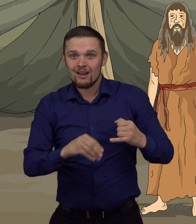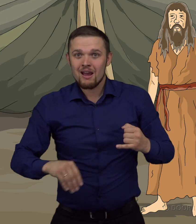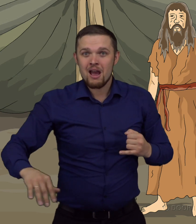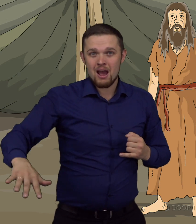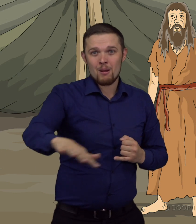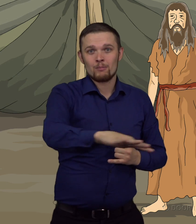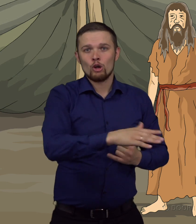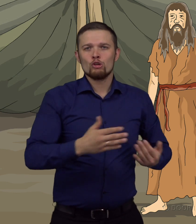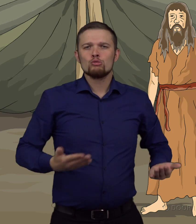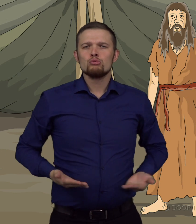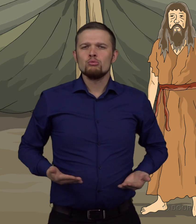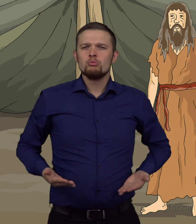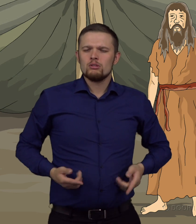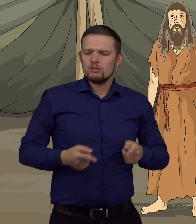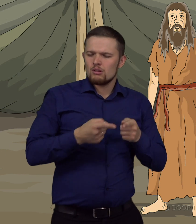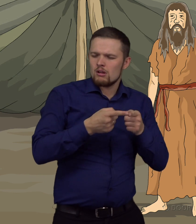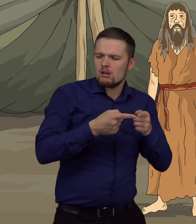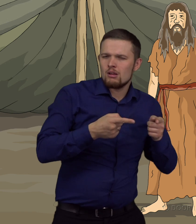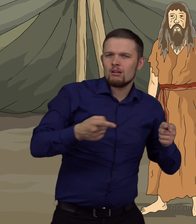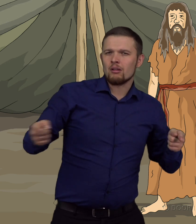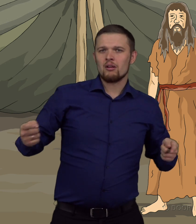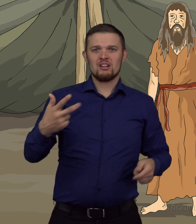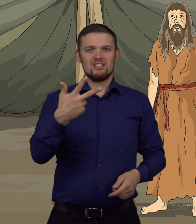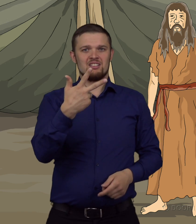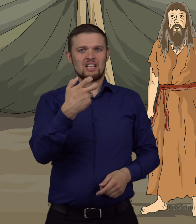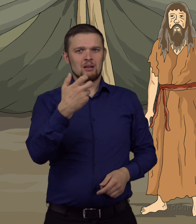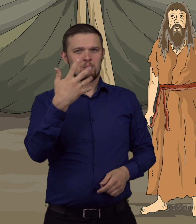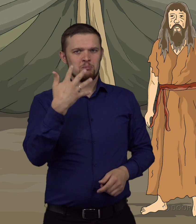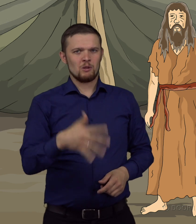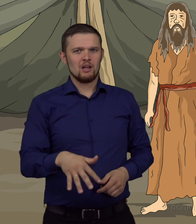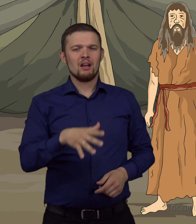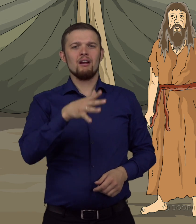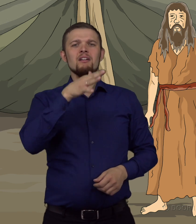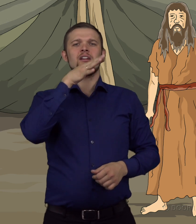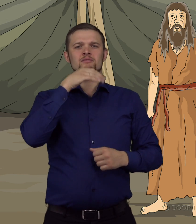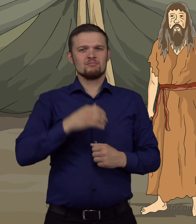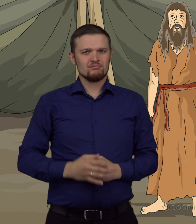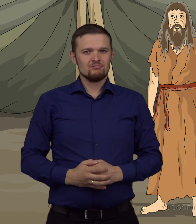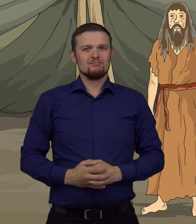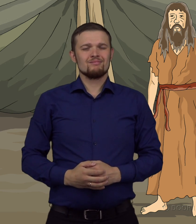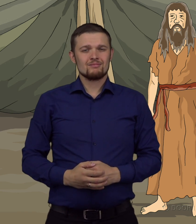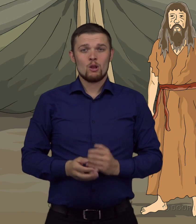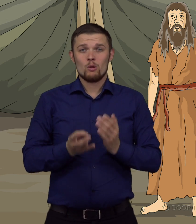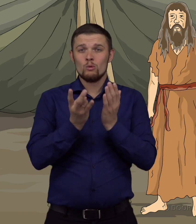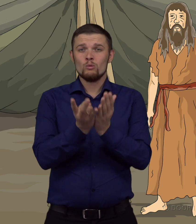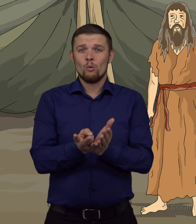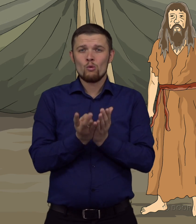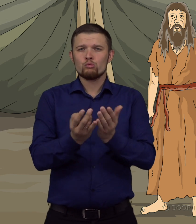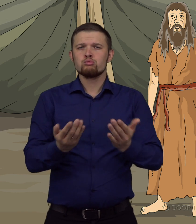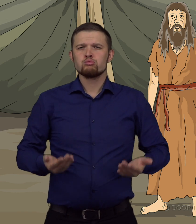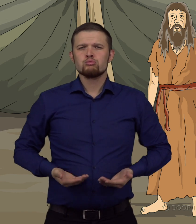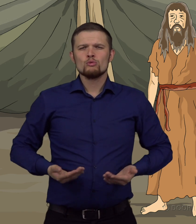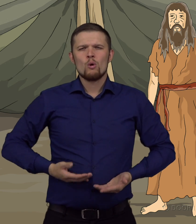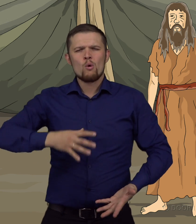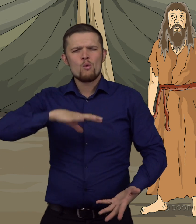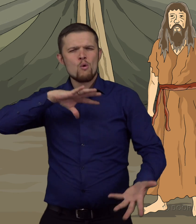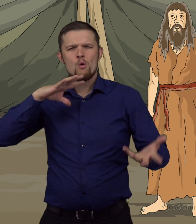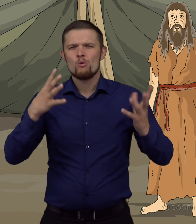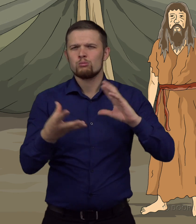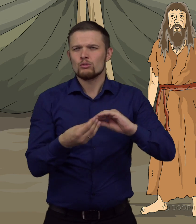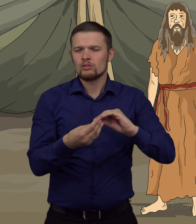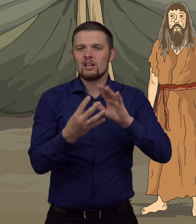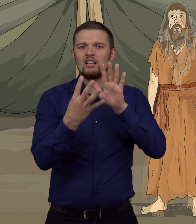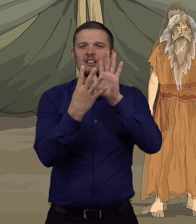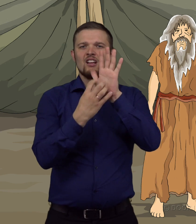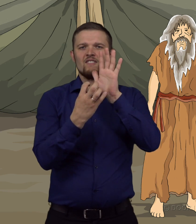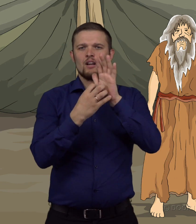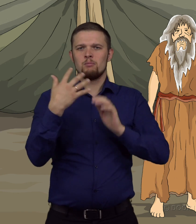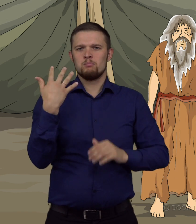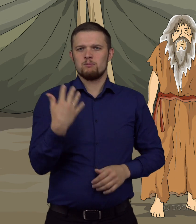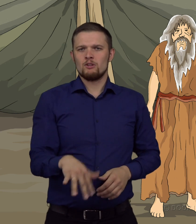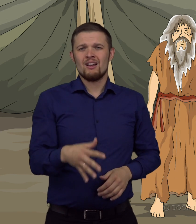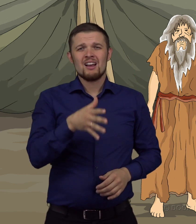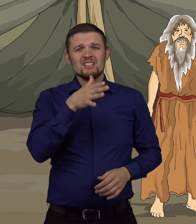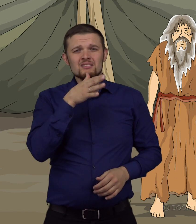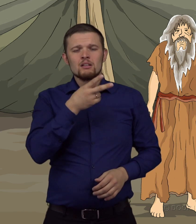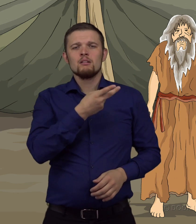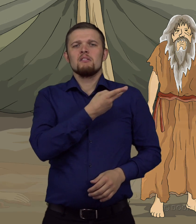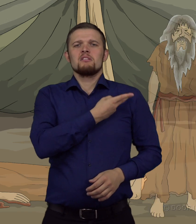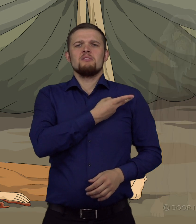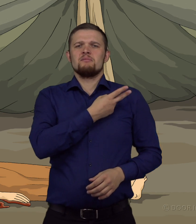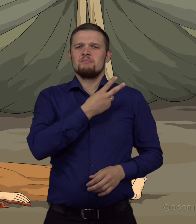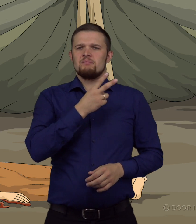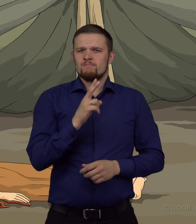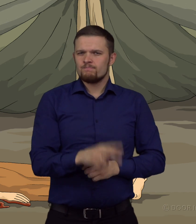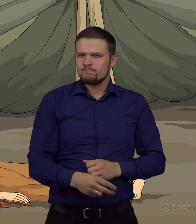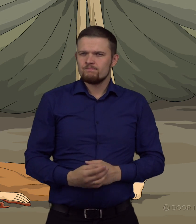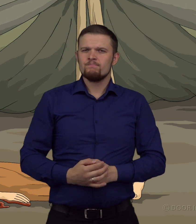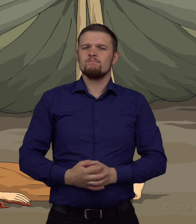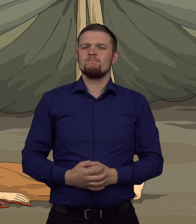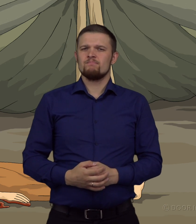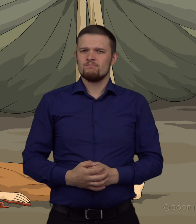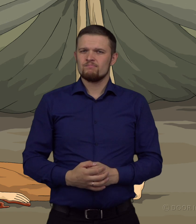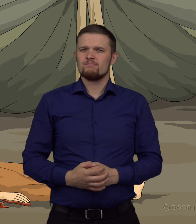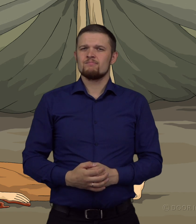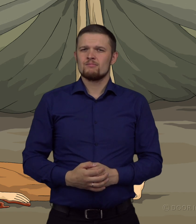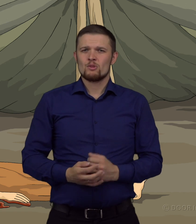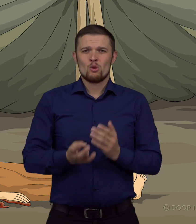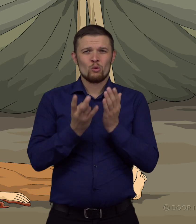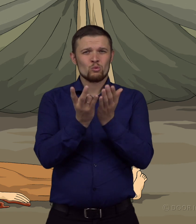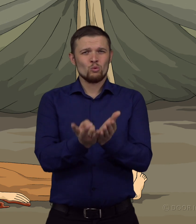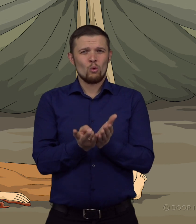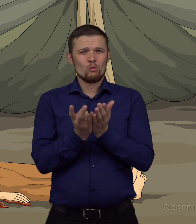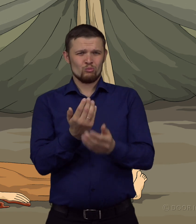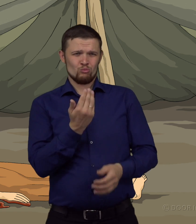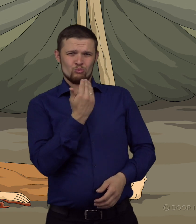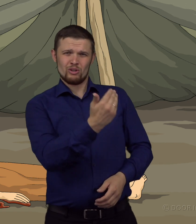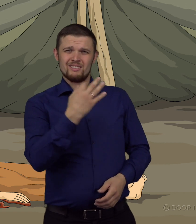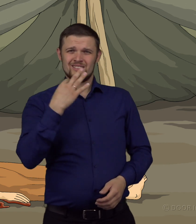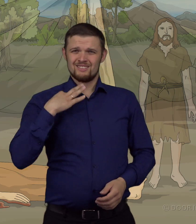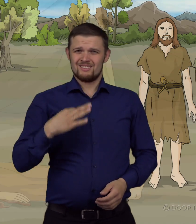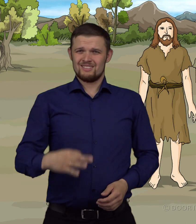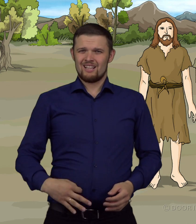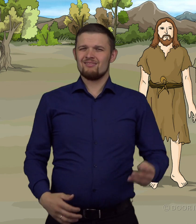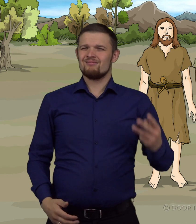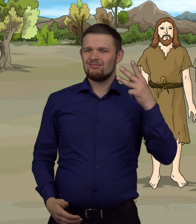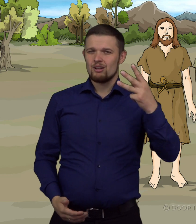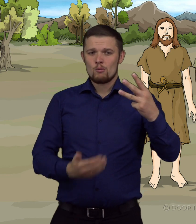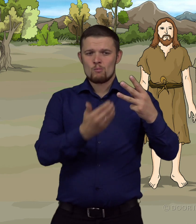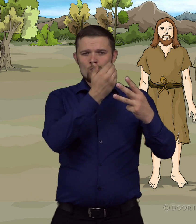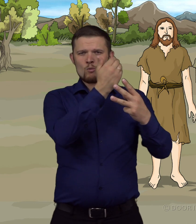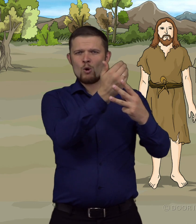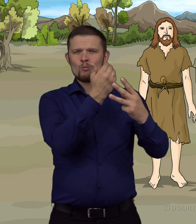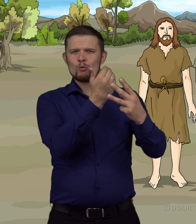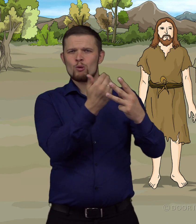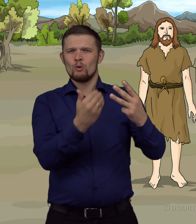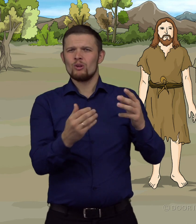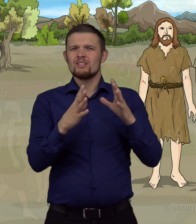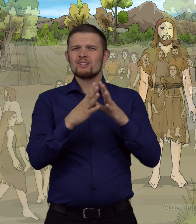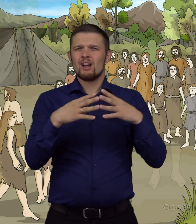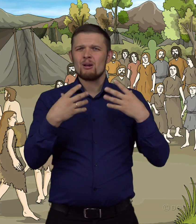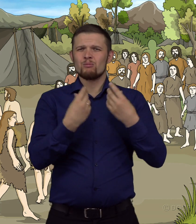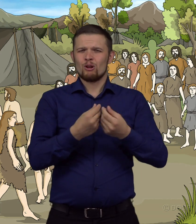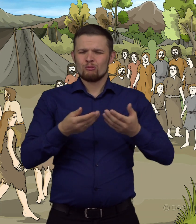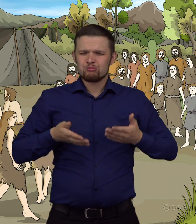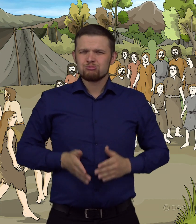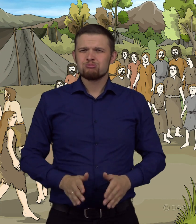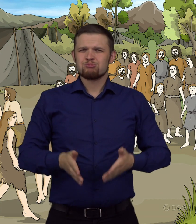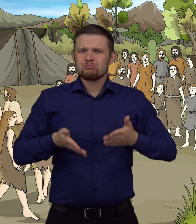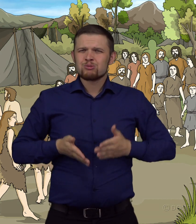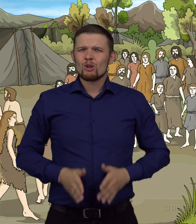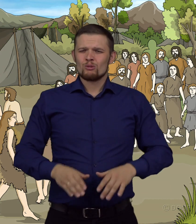All these are the clans of Noah’s sons, according to their generations and nations.